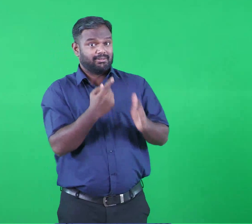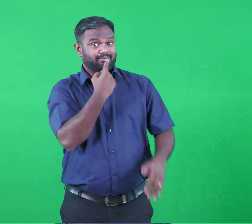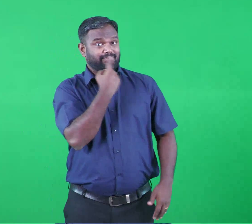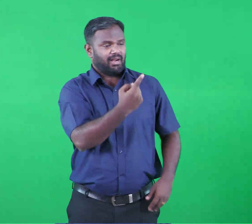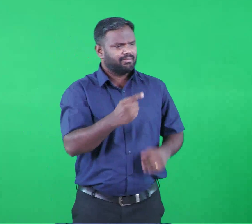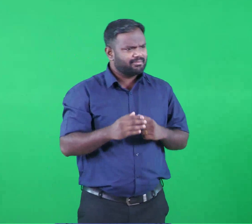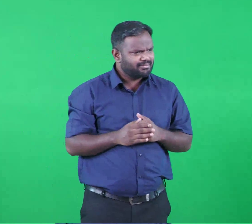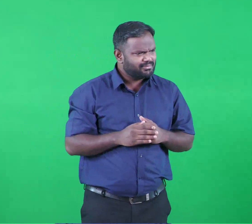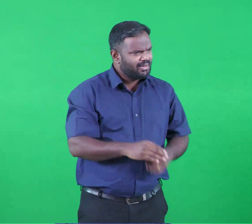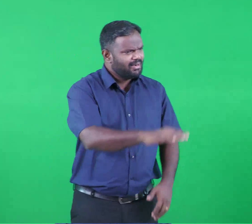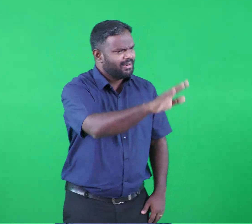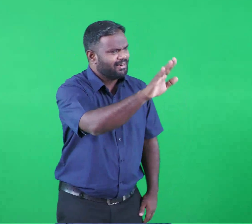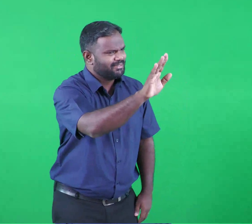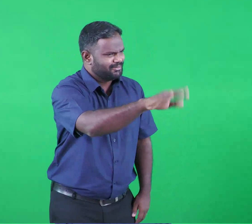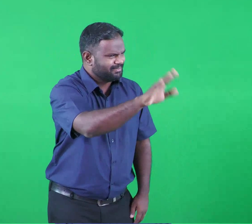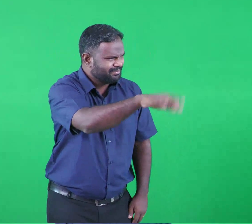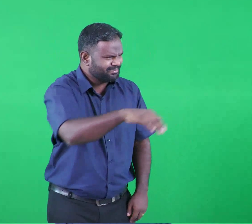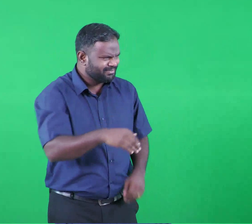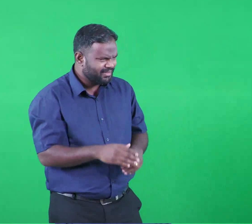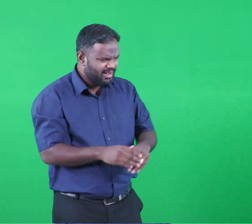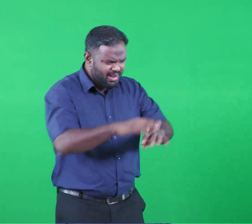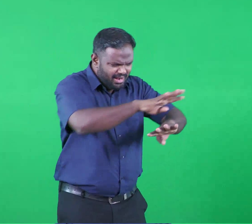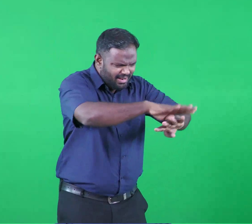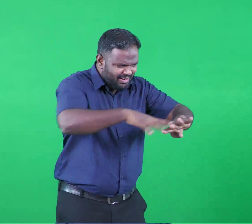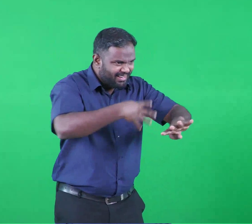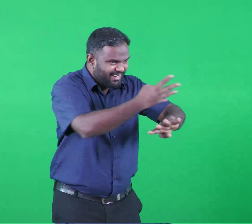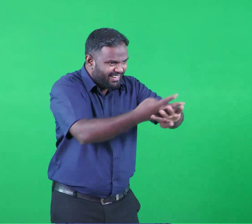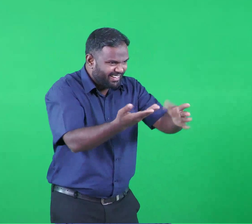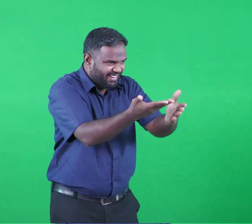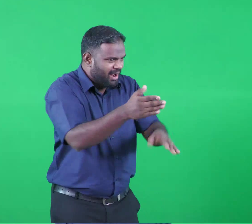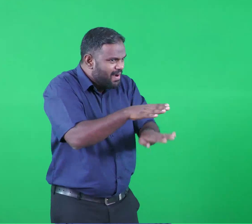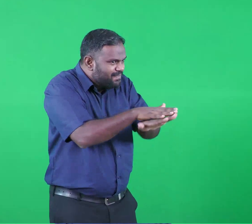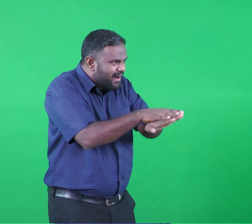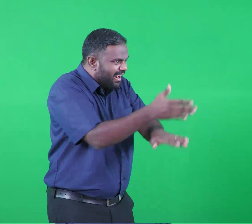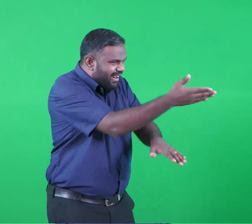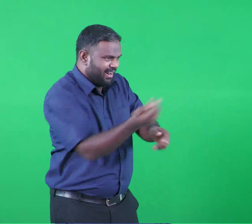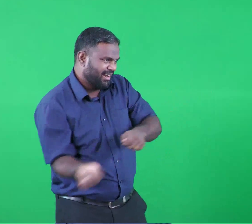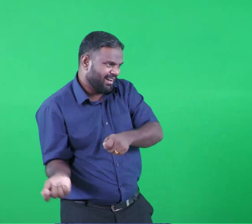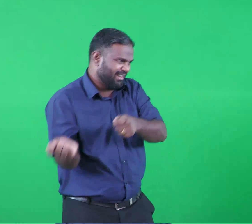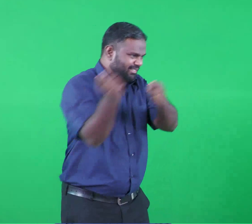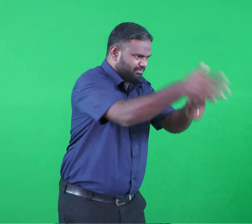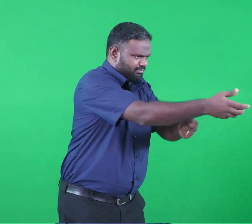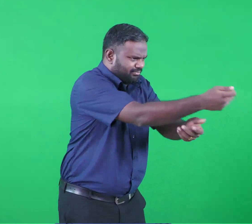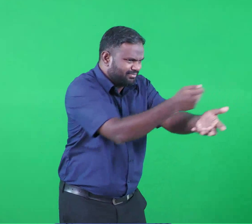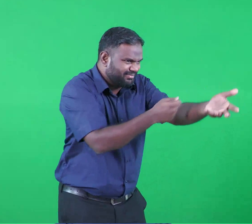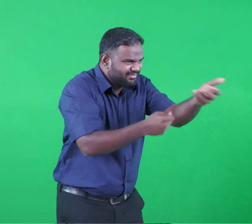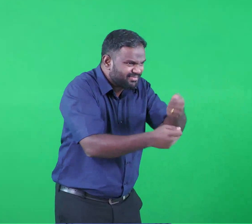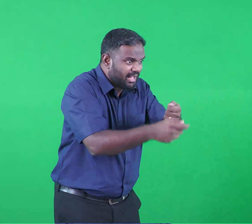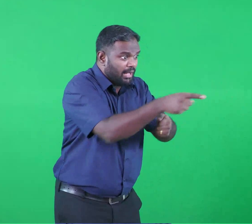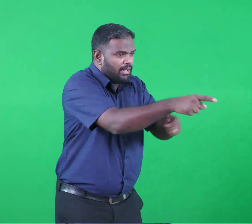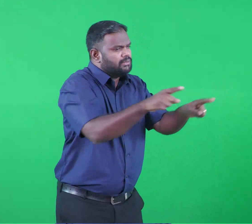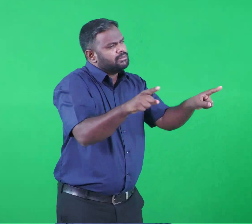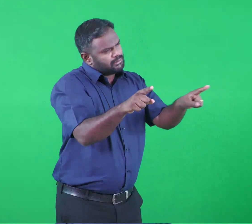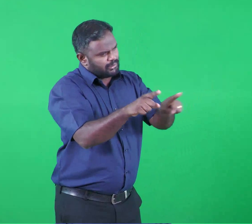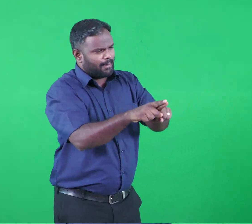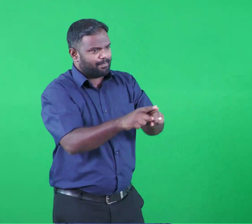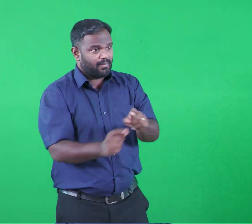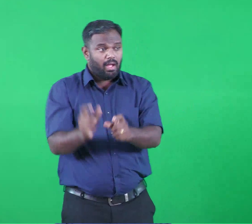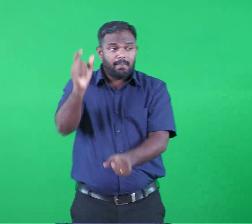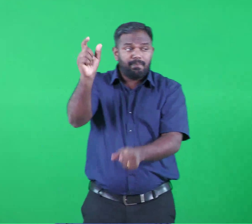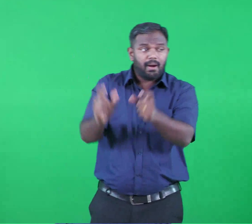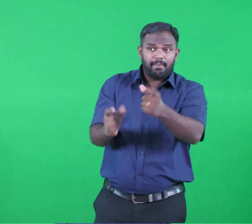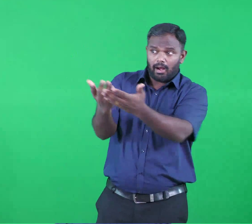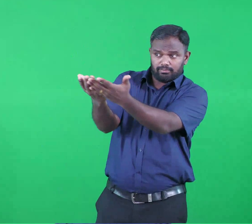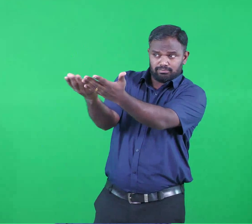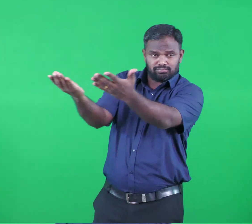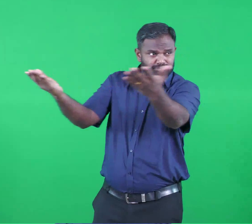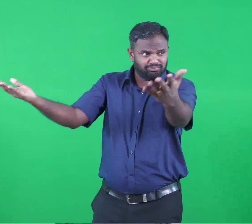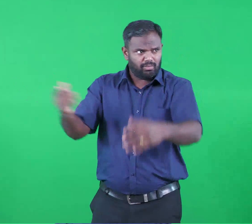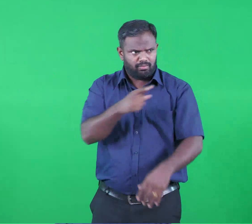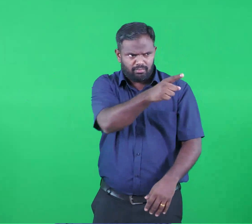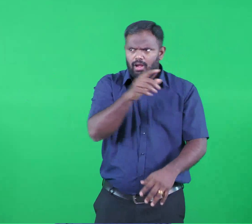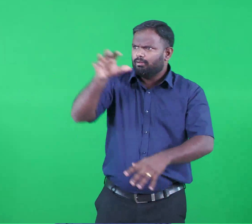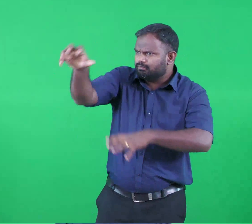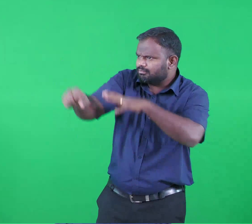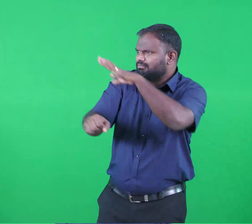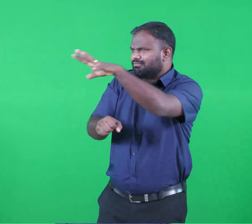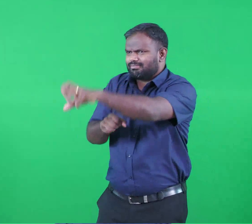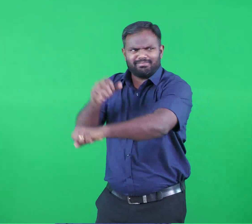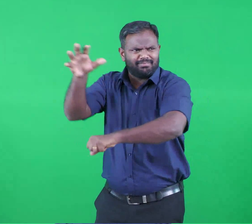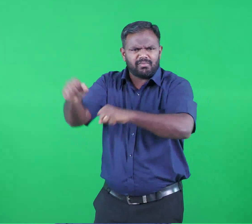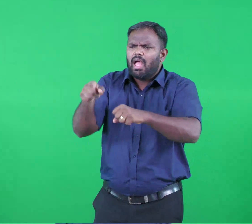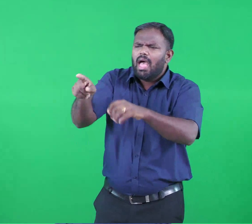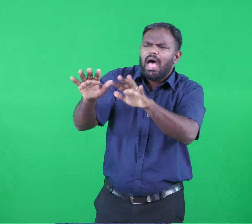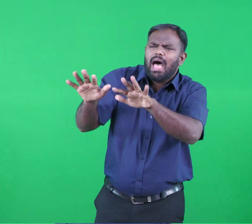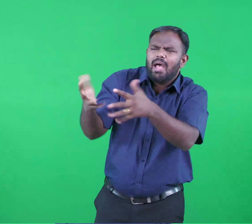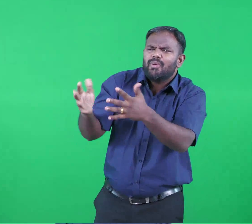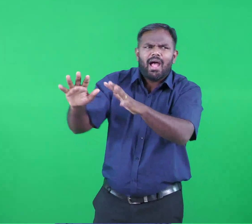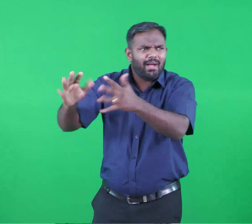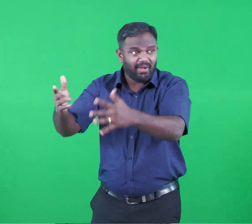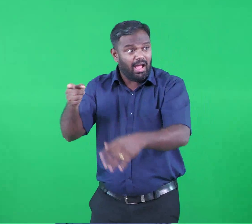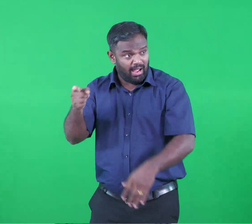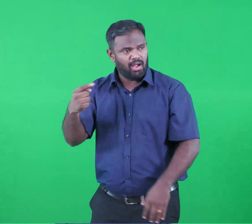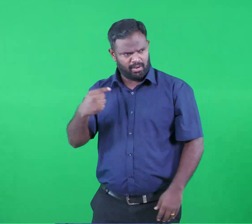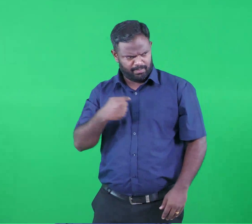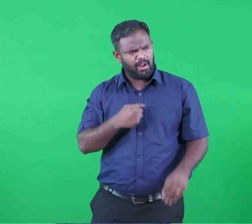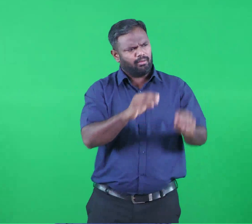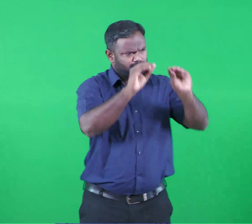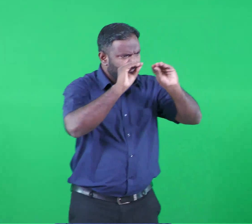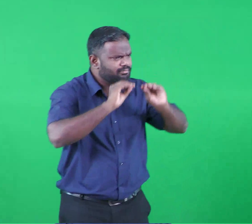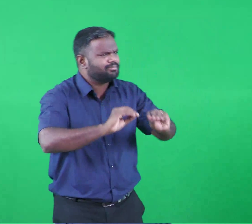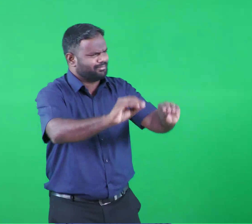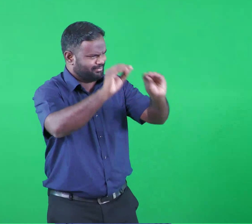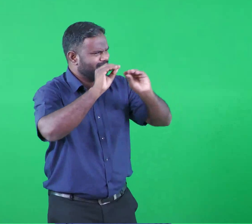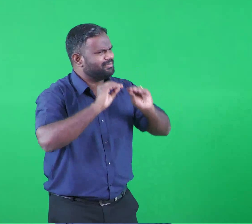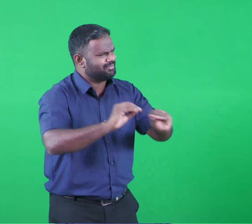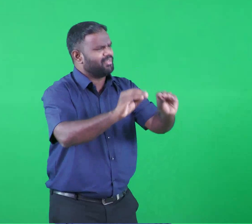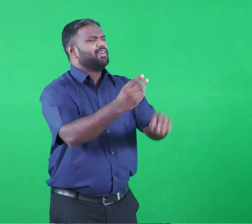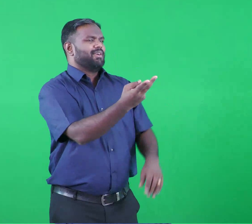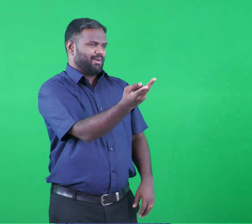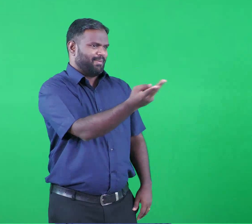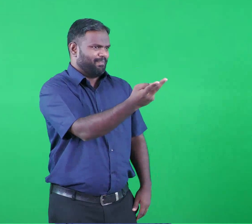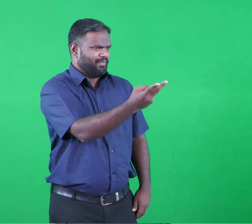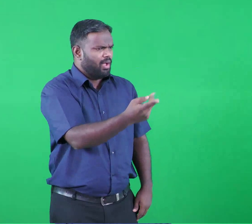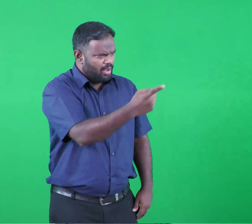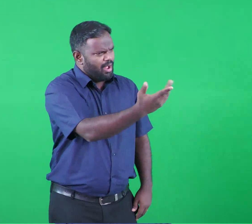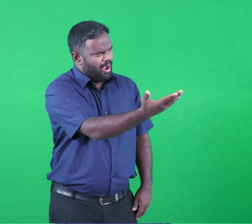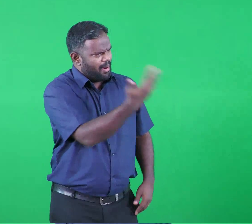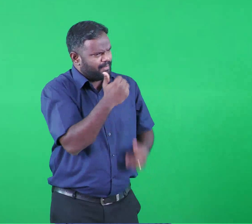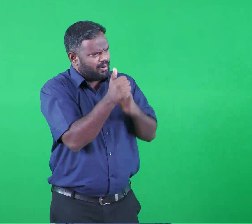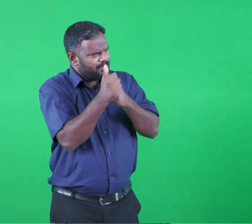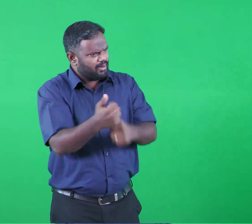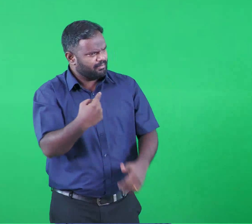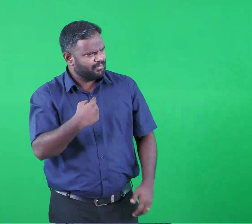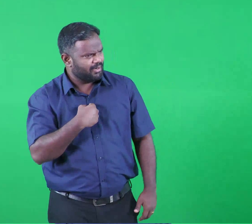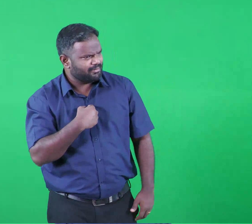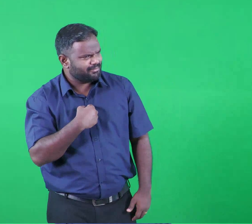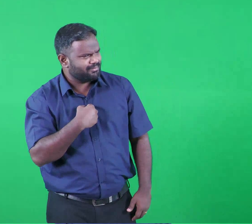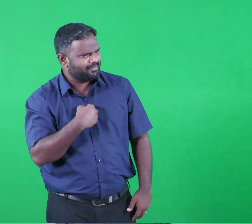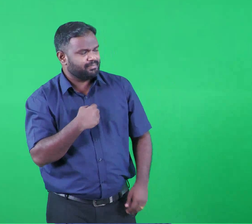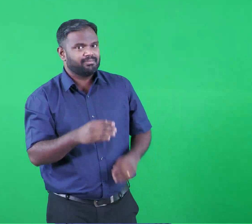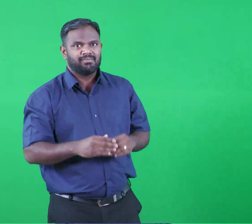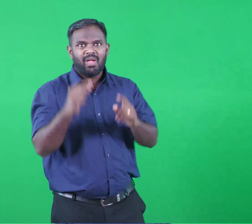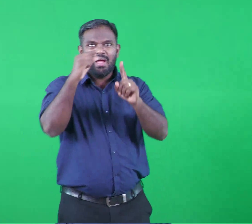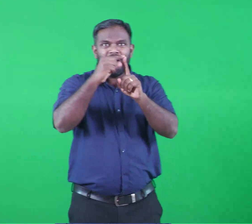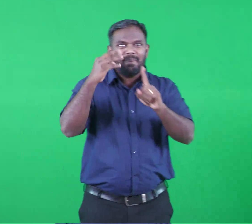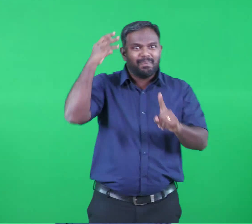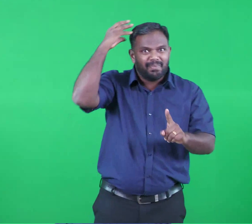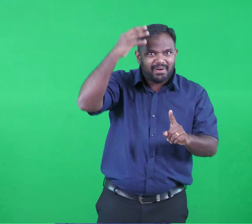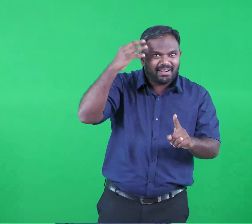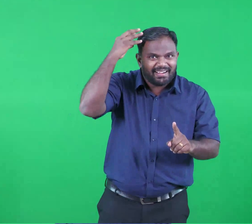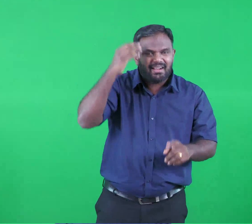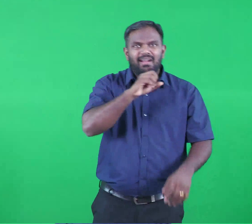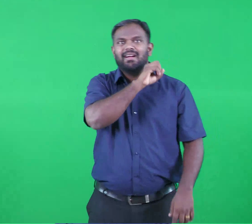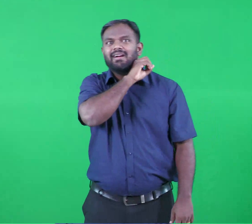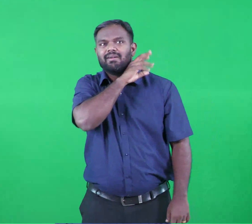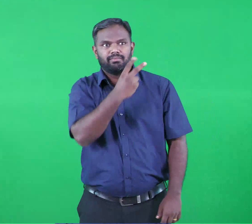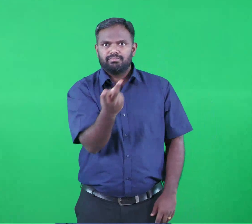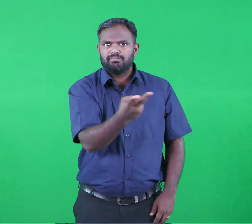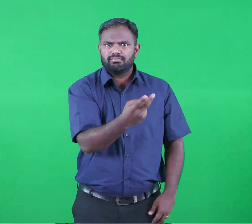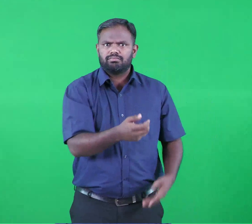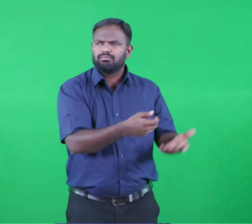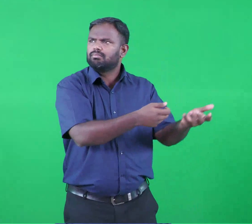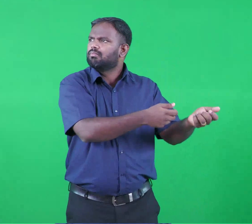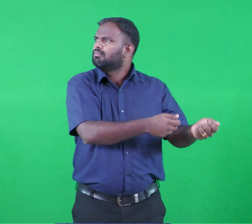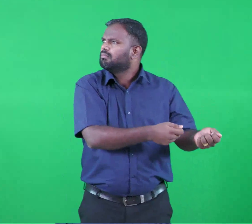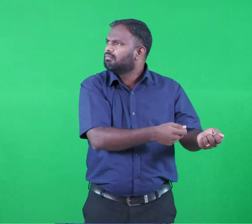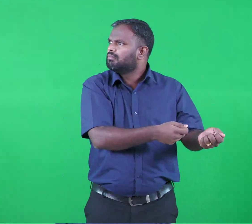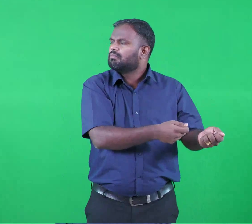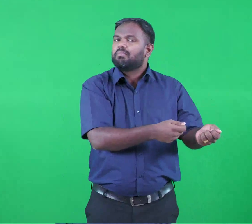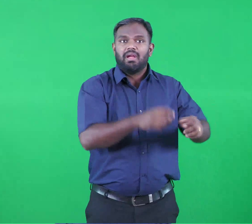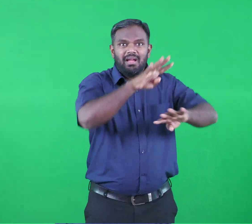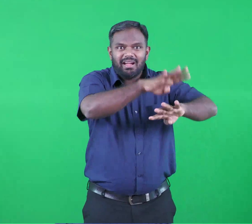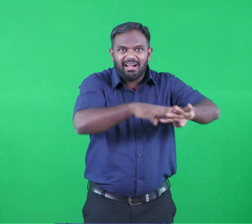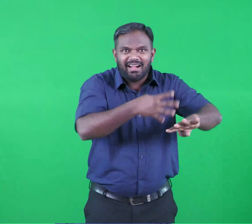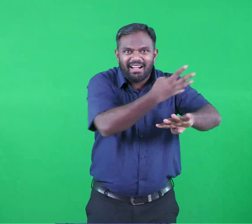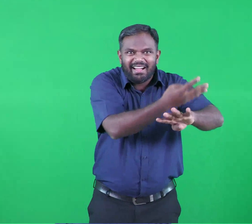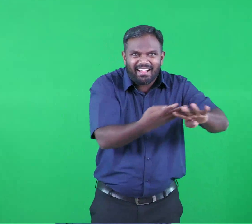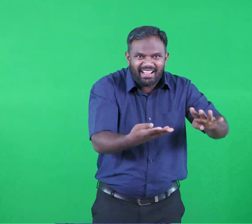"Come, follow Me," Jesus said, "and I will make you fishers of men."